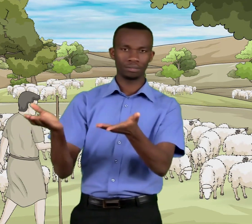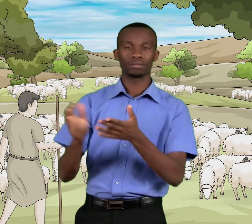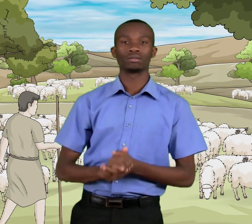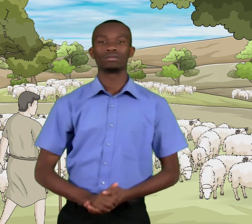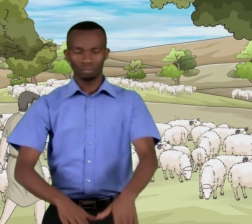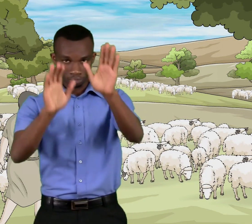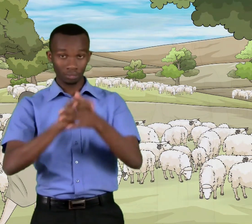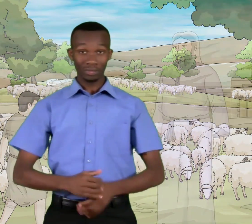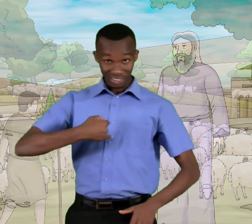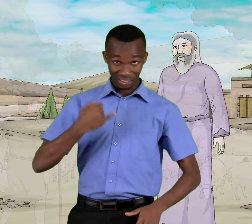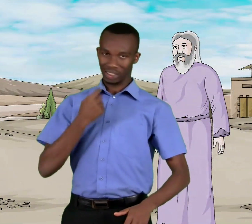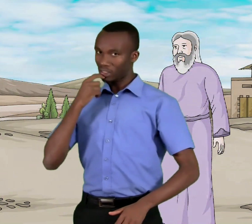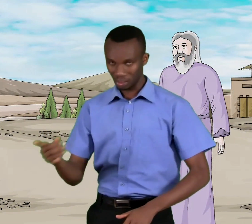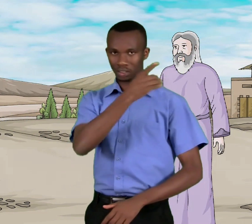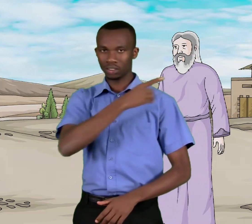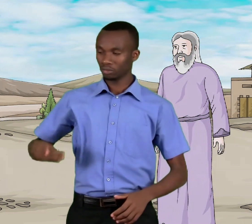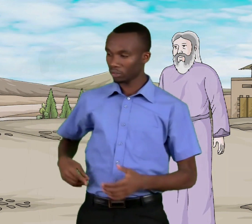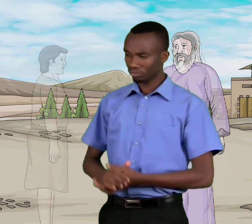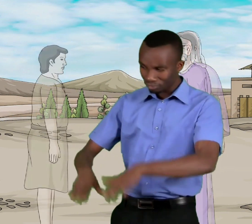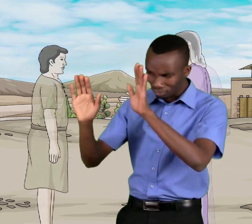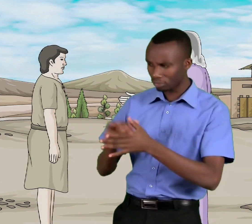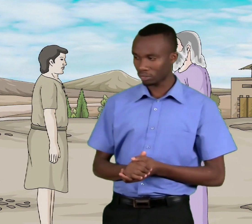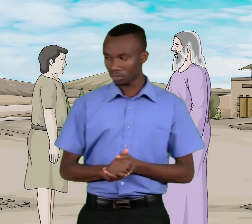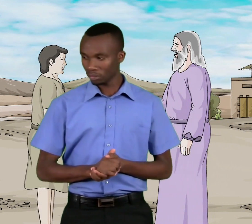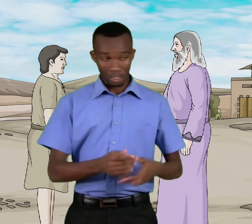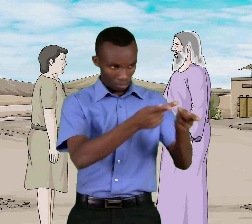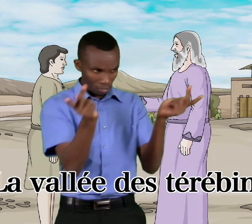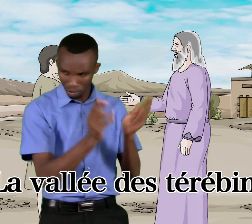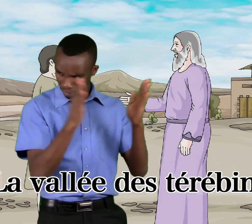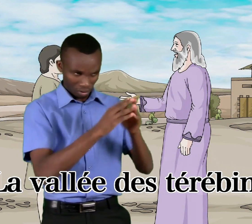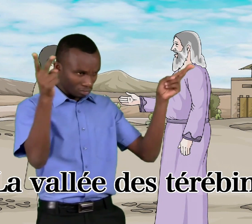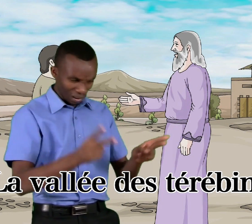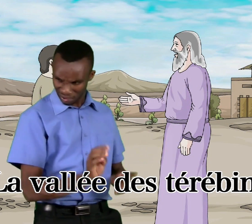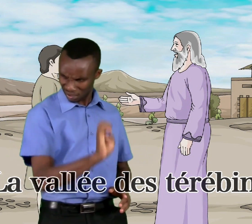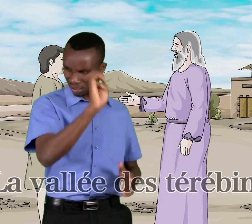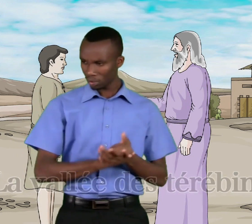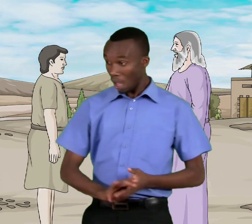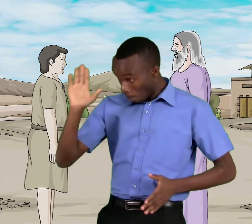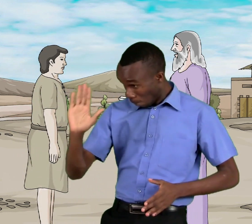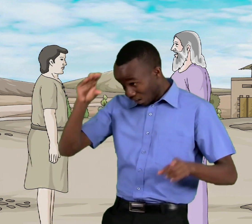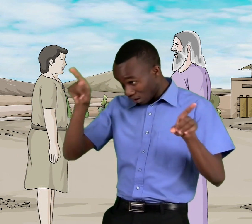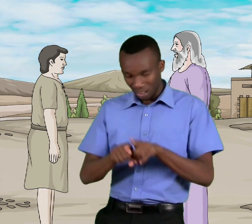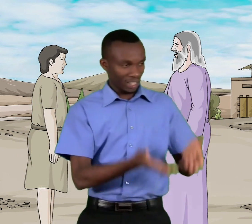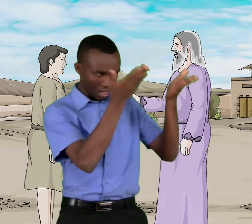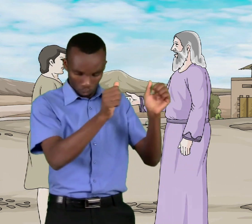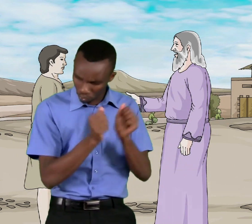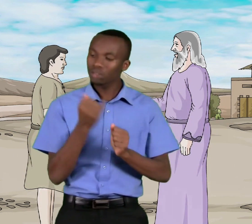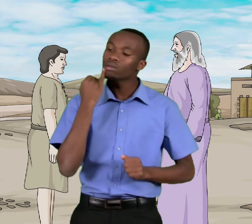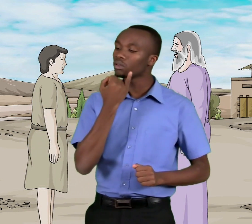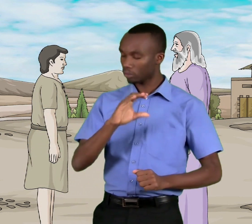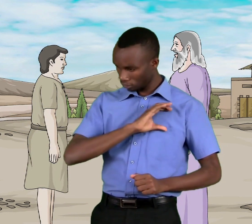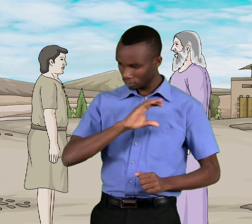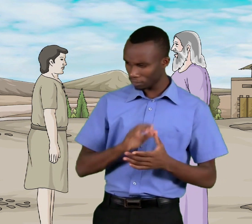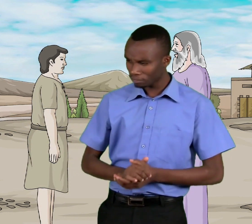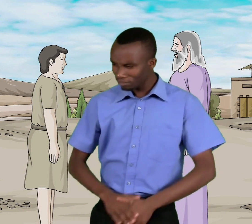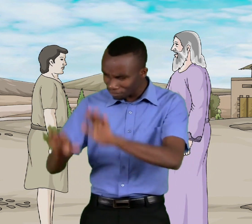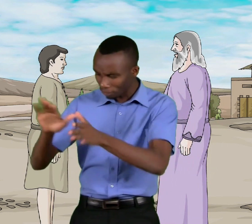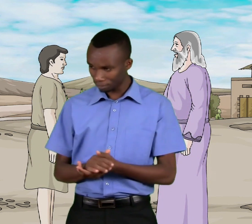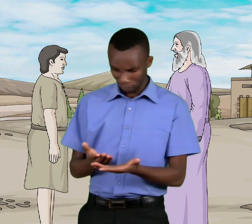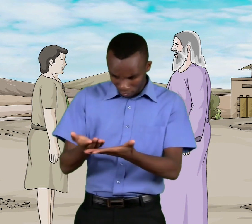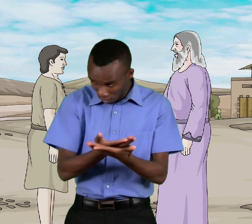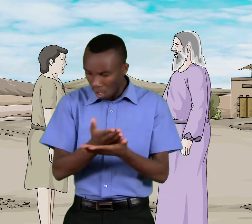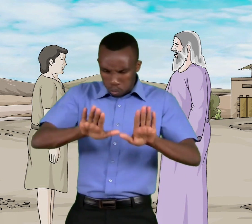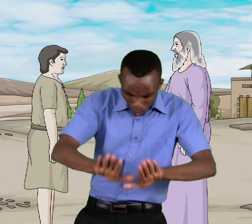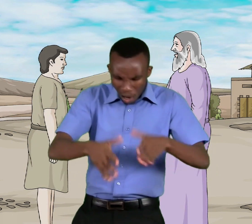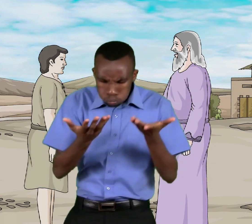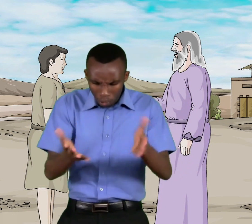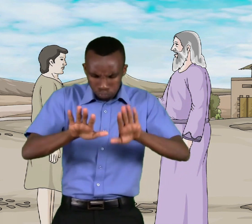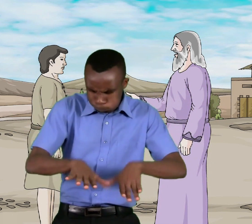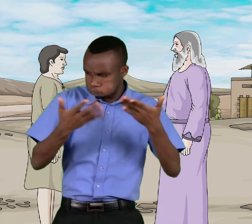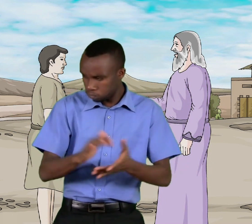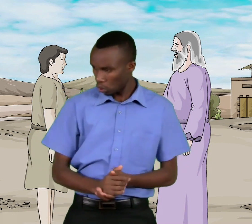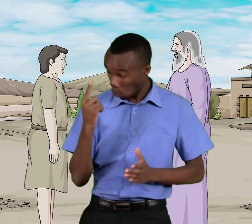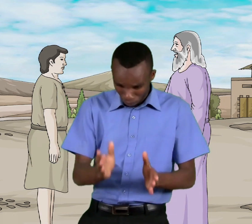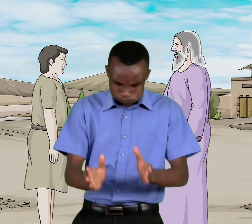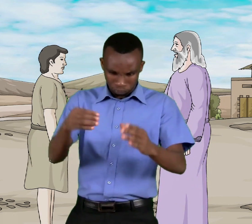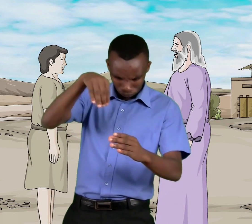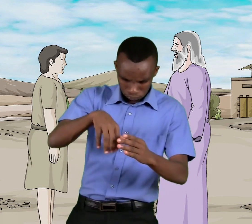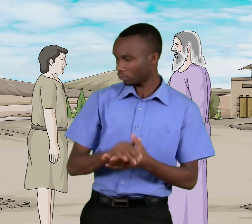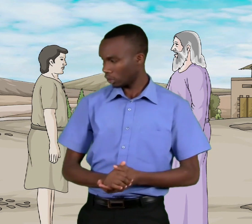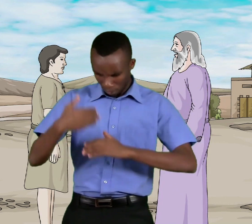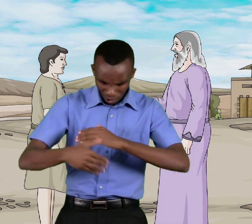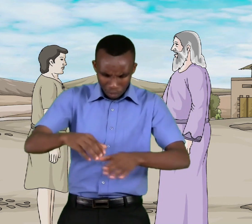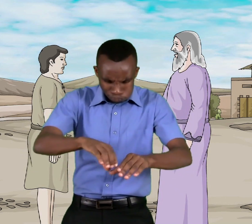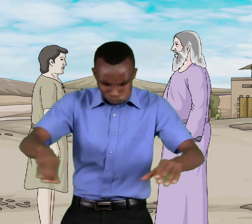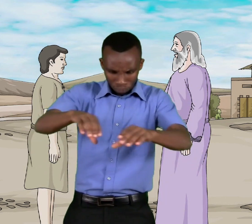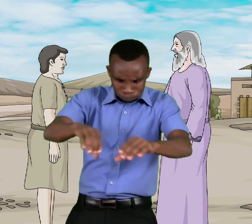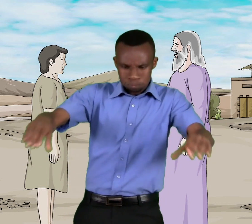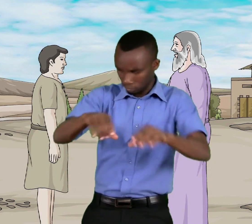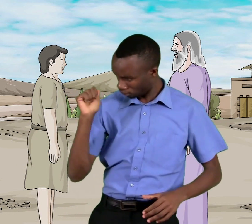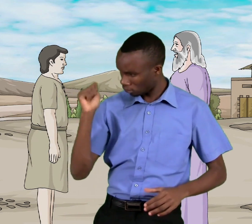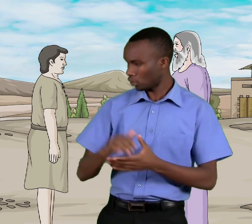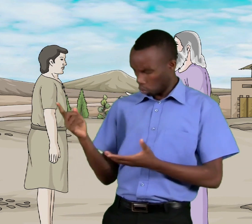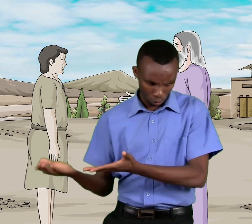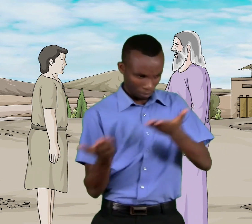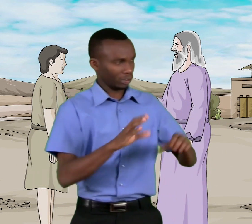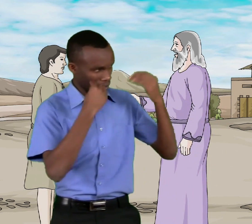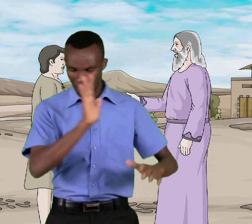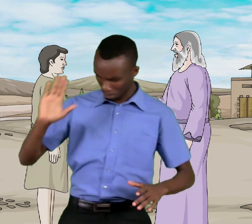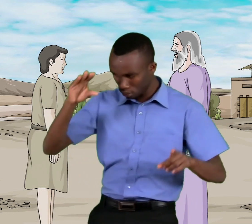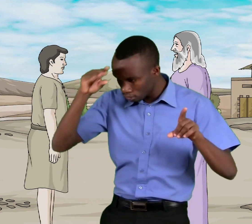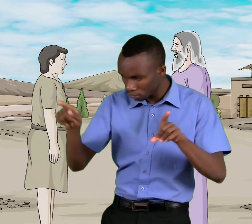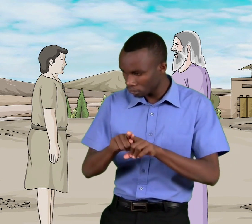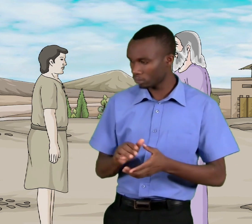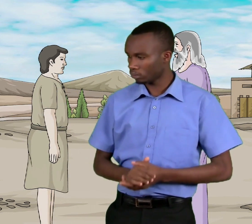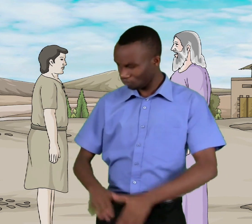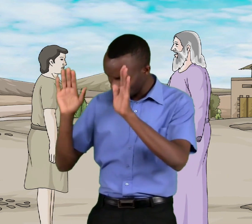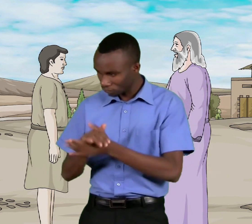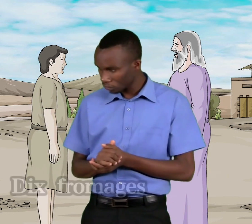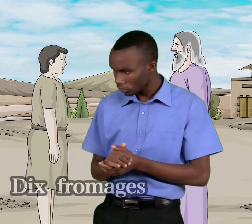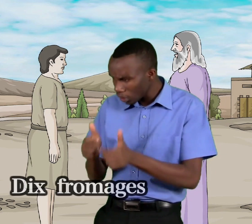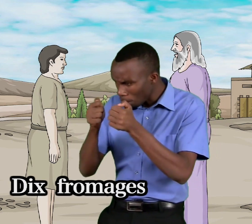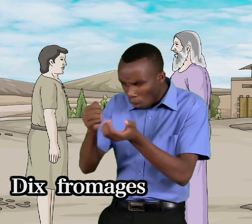One day Jesse said to his son David, “Take this ephah of roasted grain and these ten loaves of bread for your brothers and hurry to their camp.